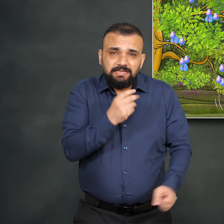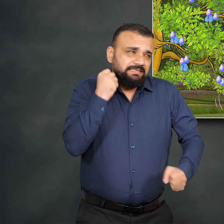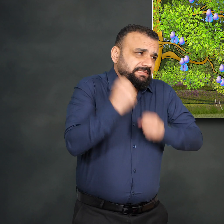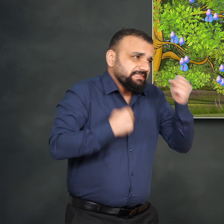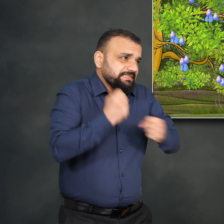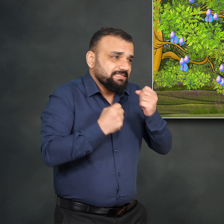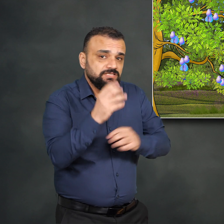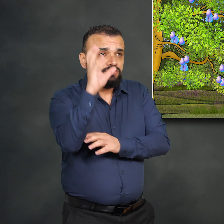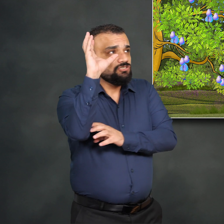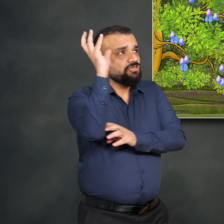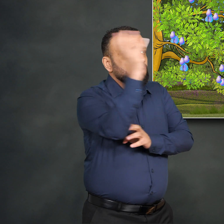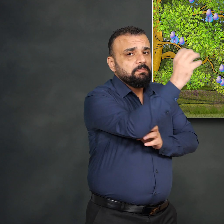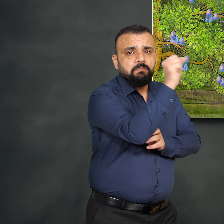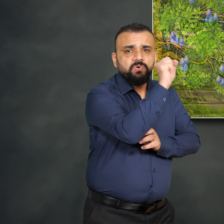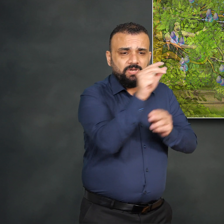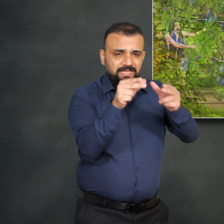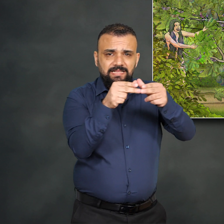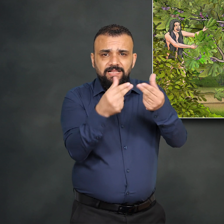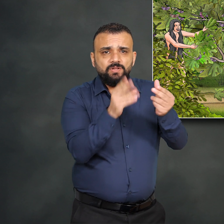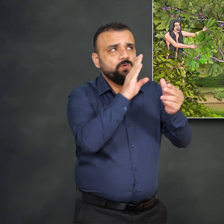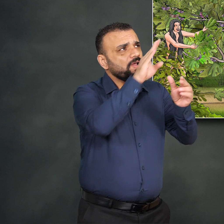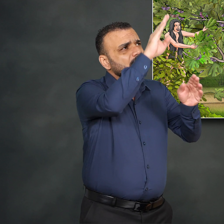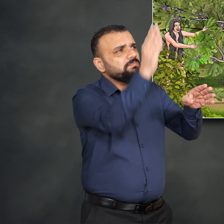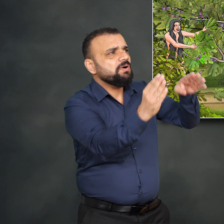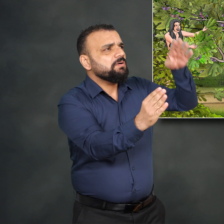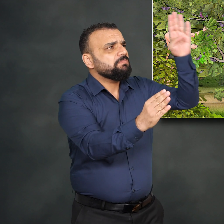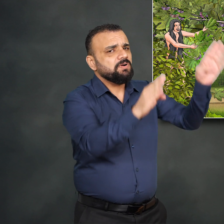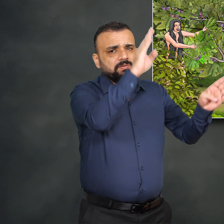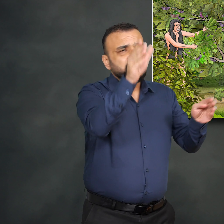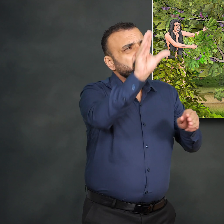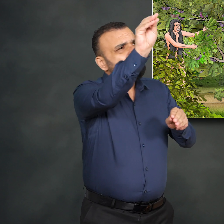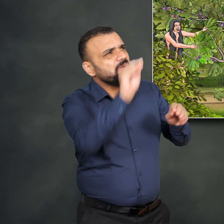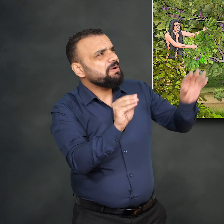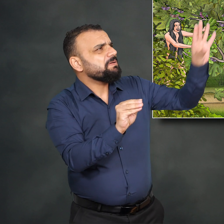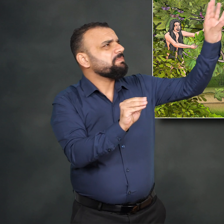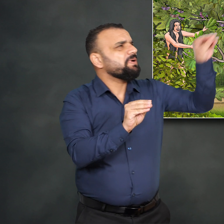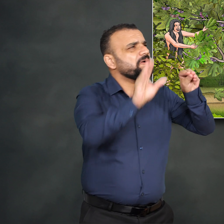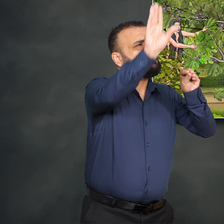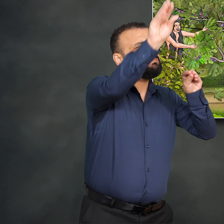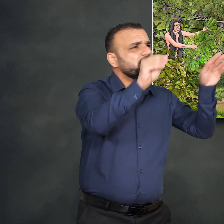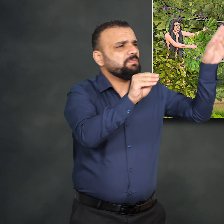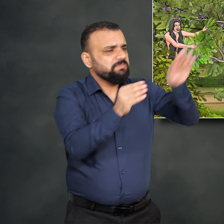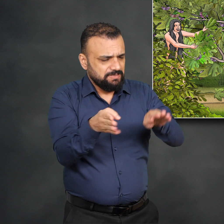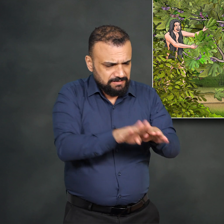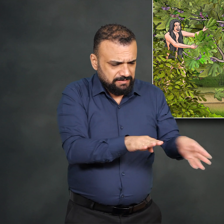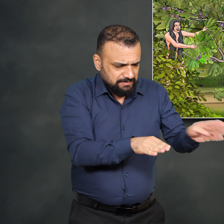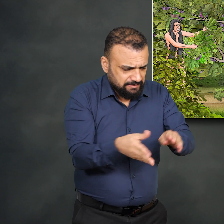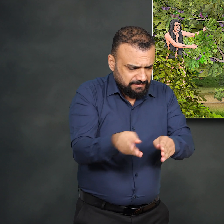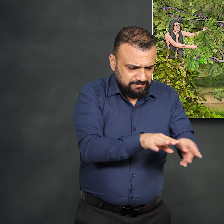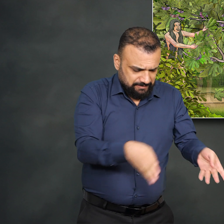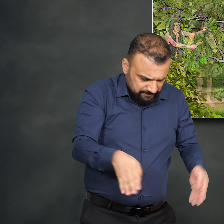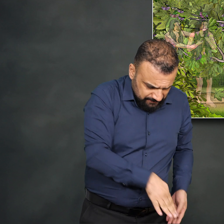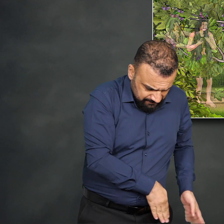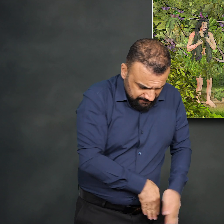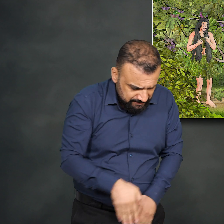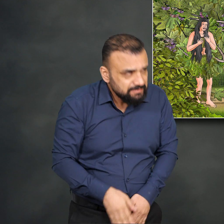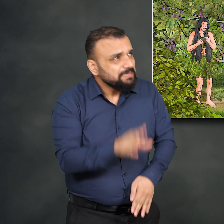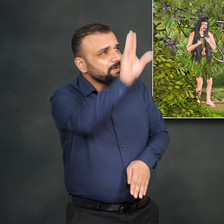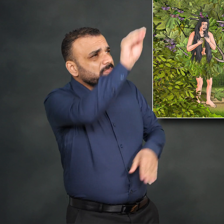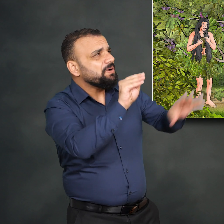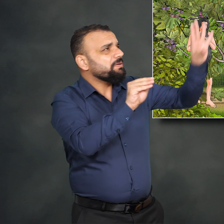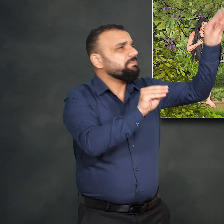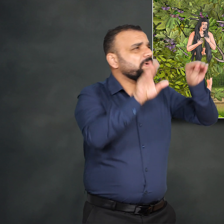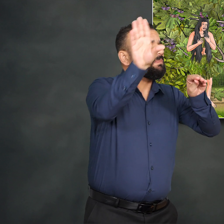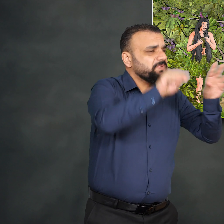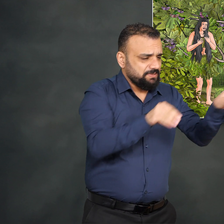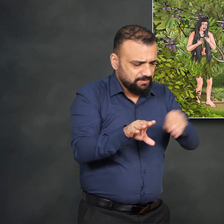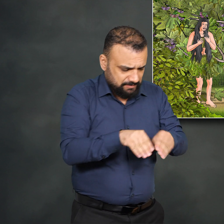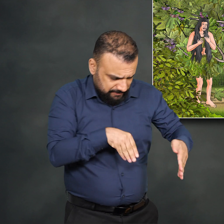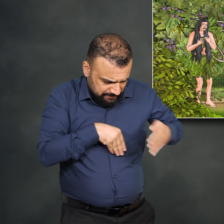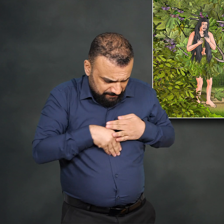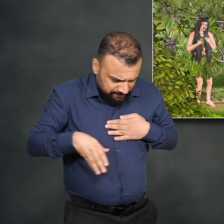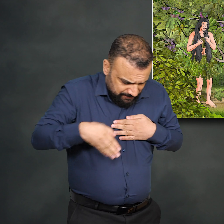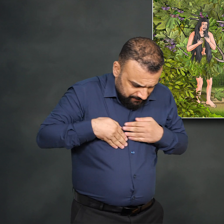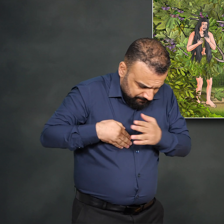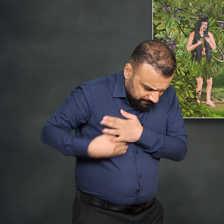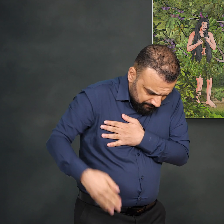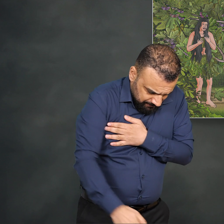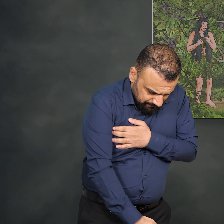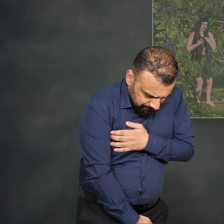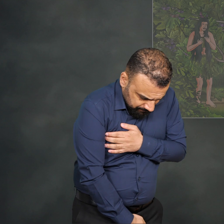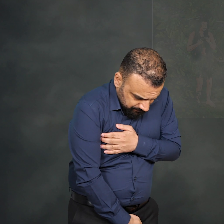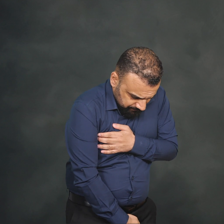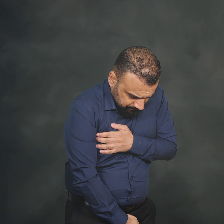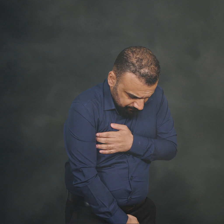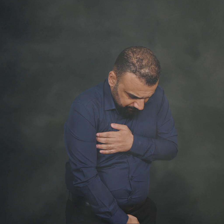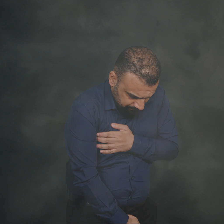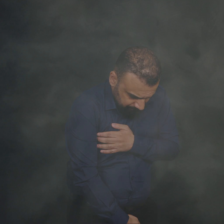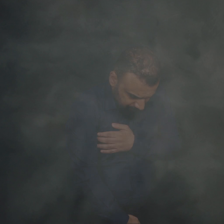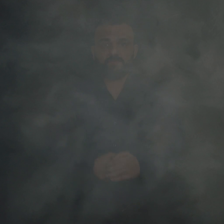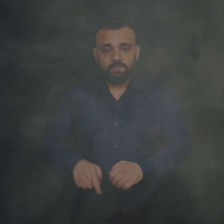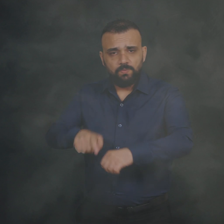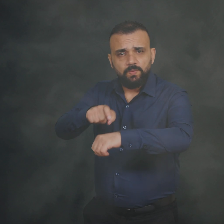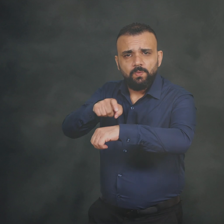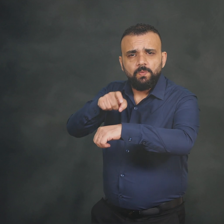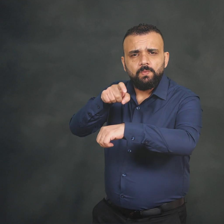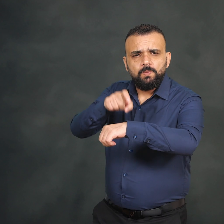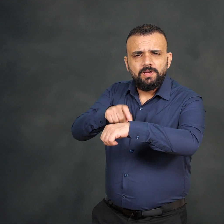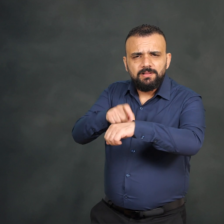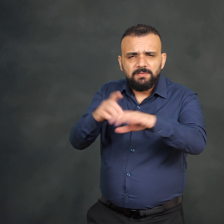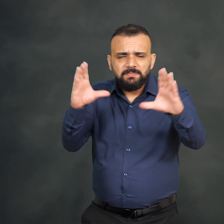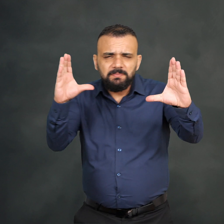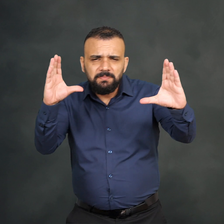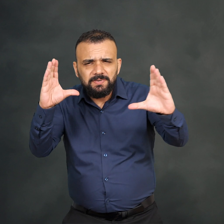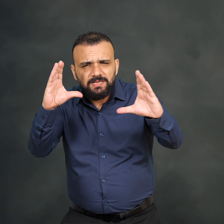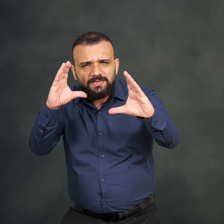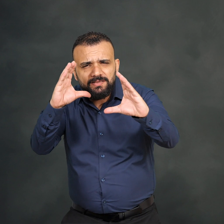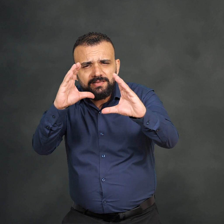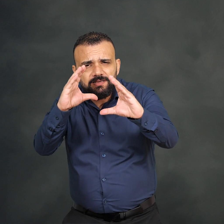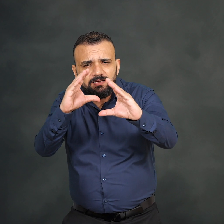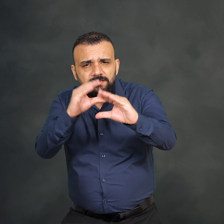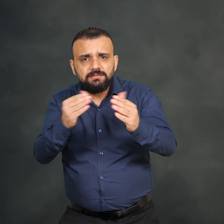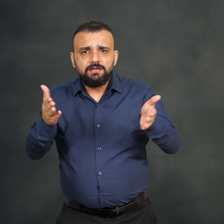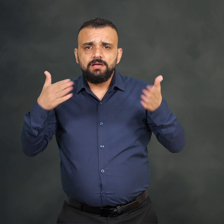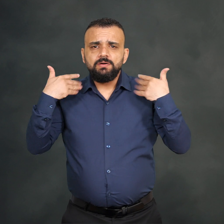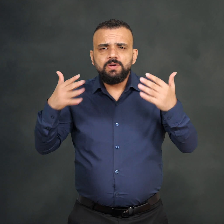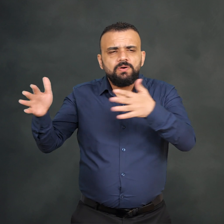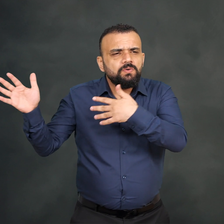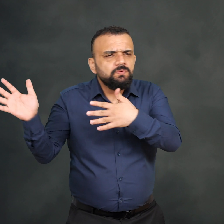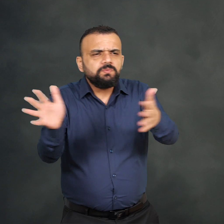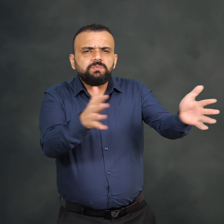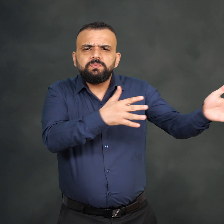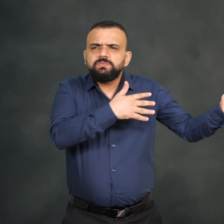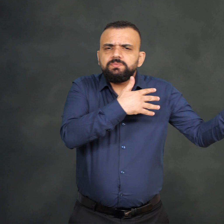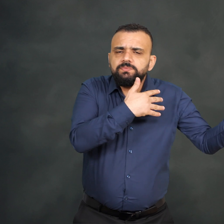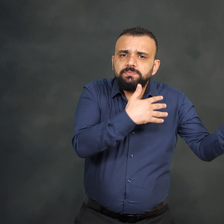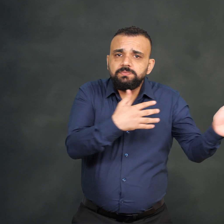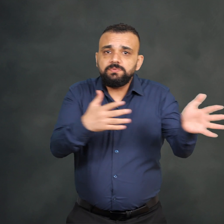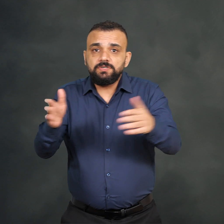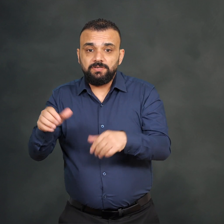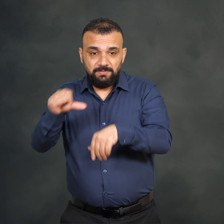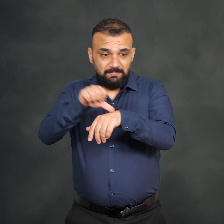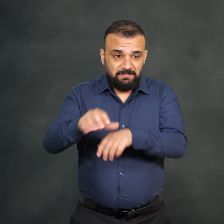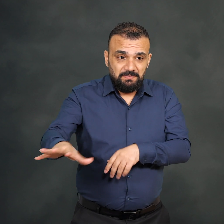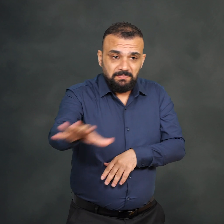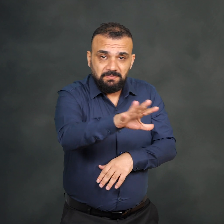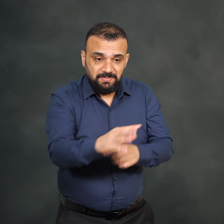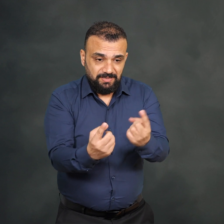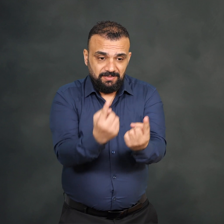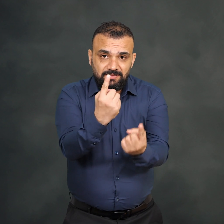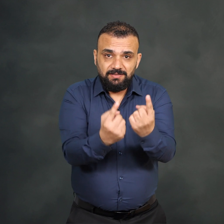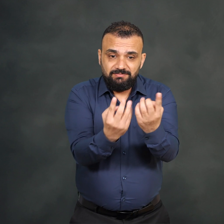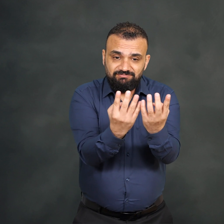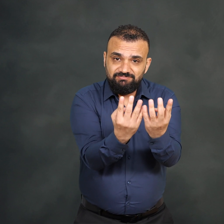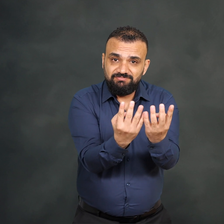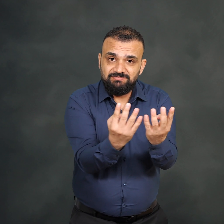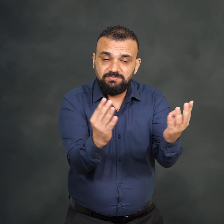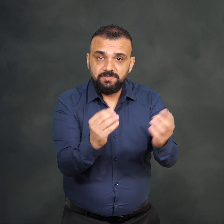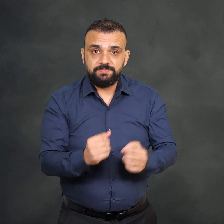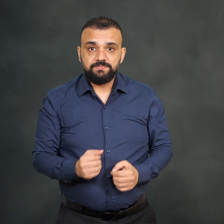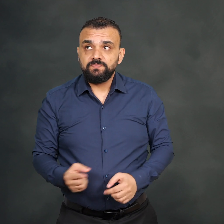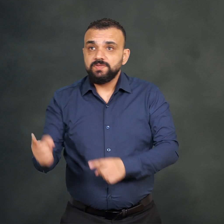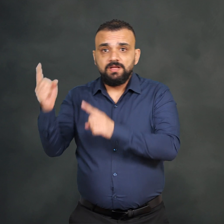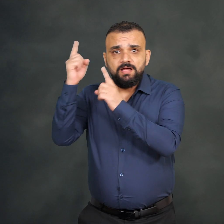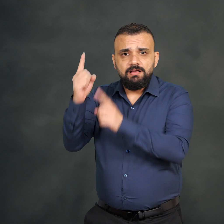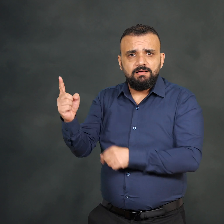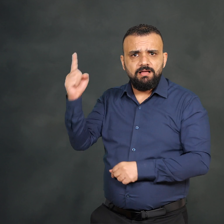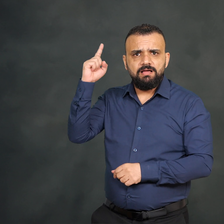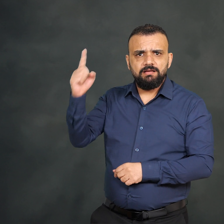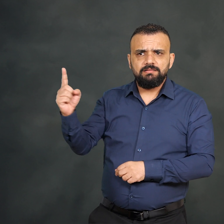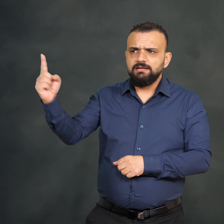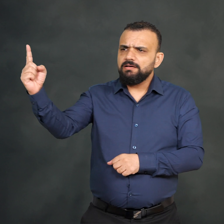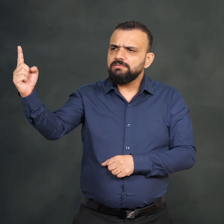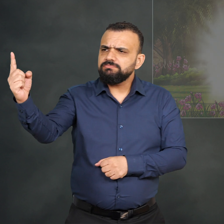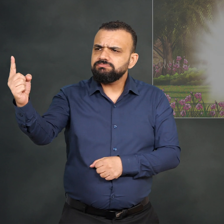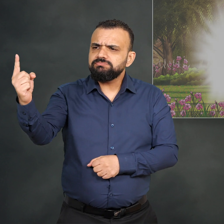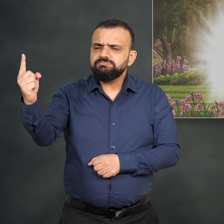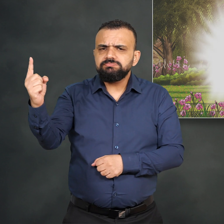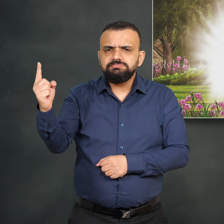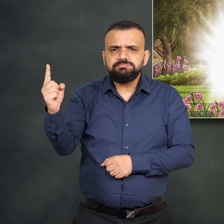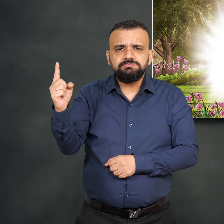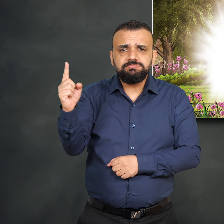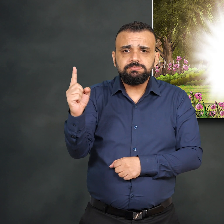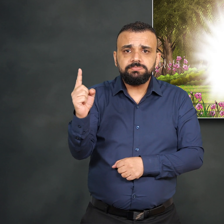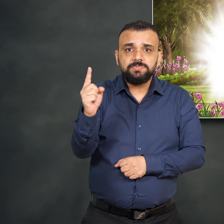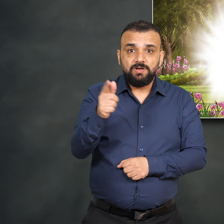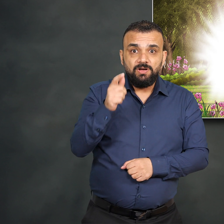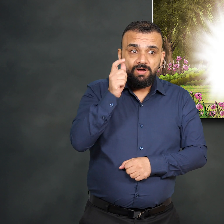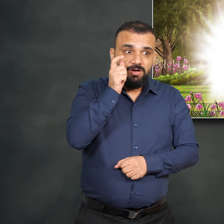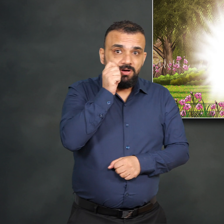so they sewed together fig leaves and made coverings for themselves.